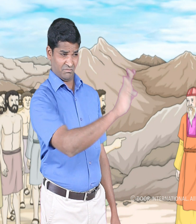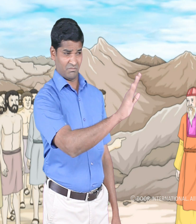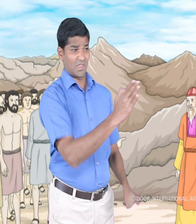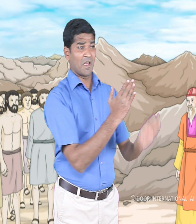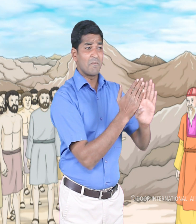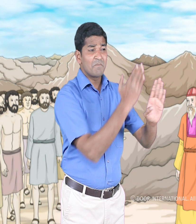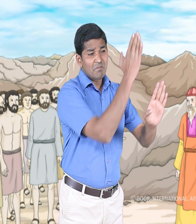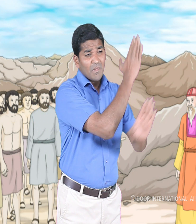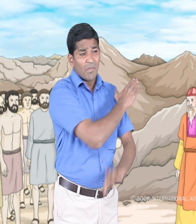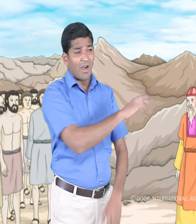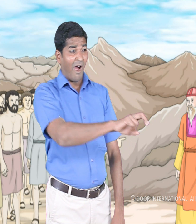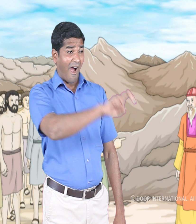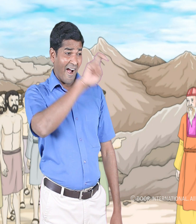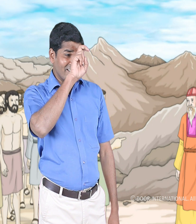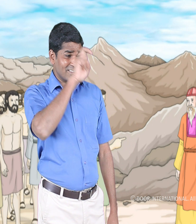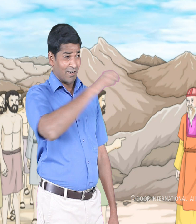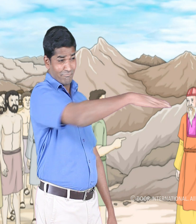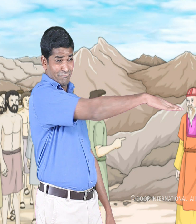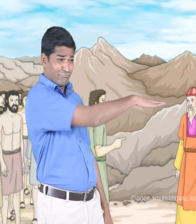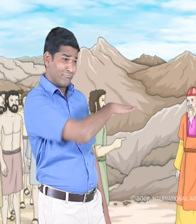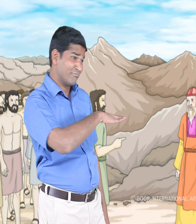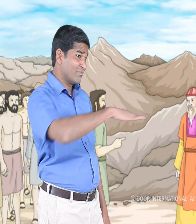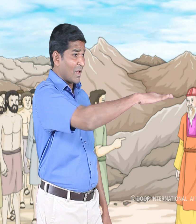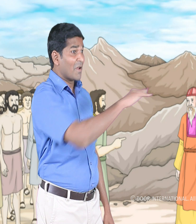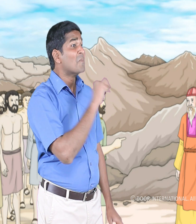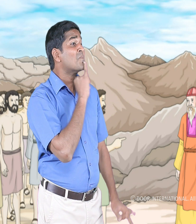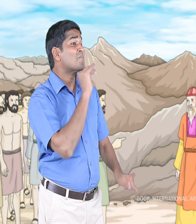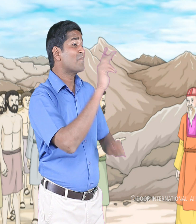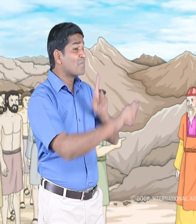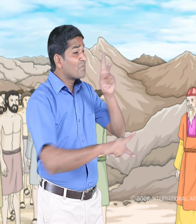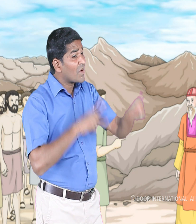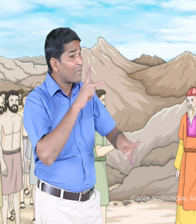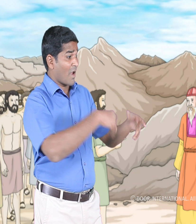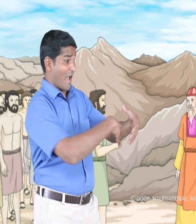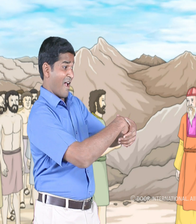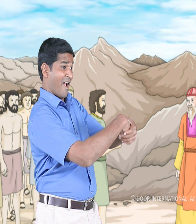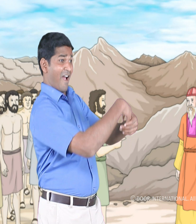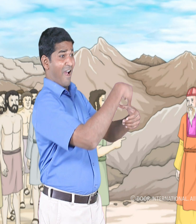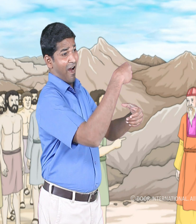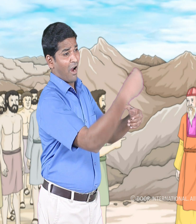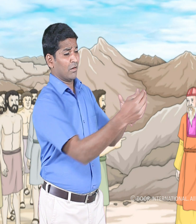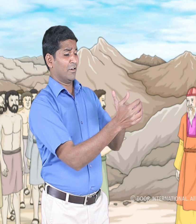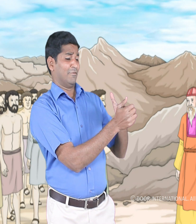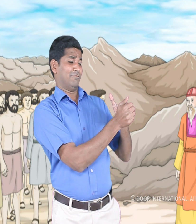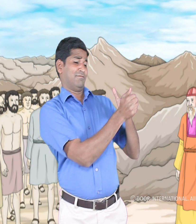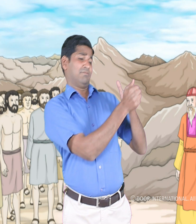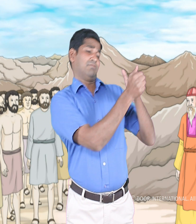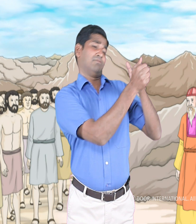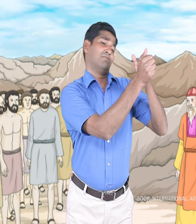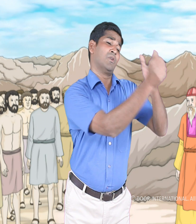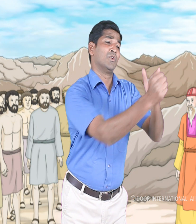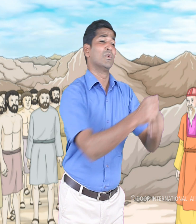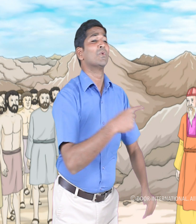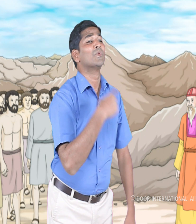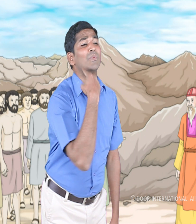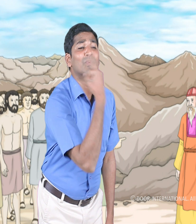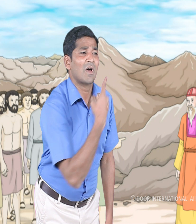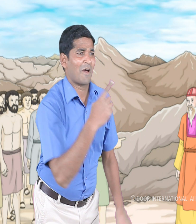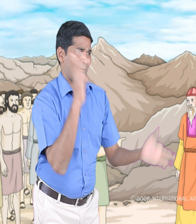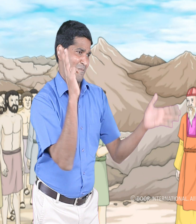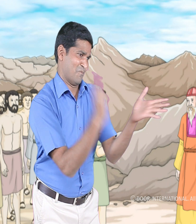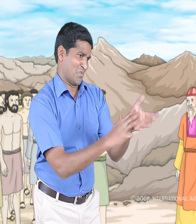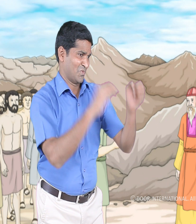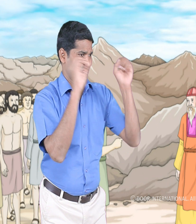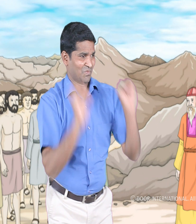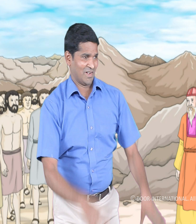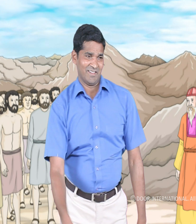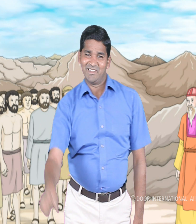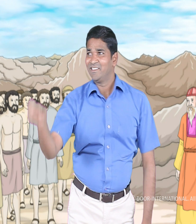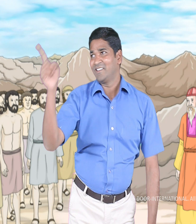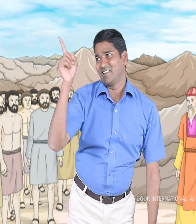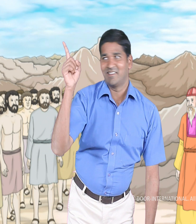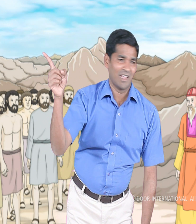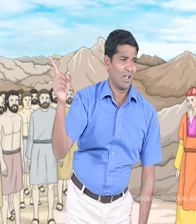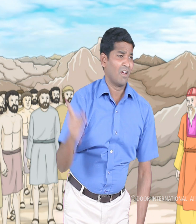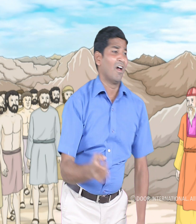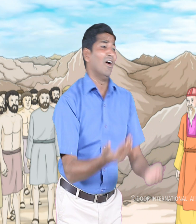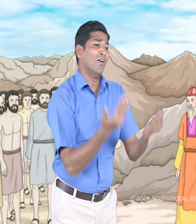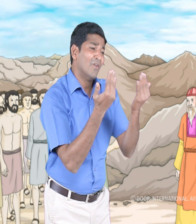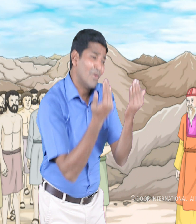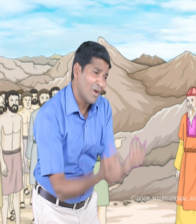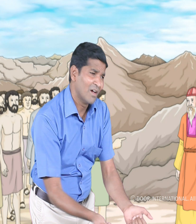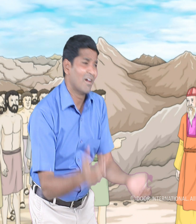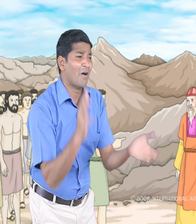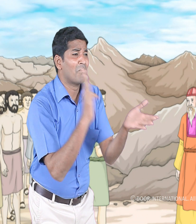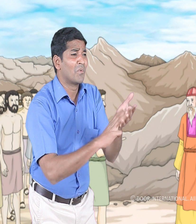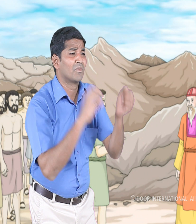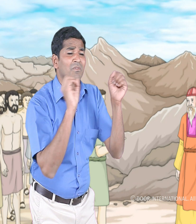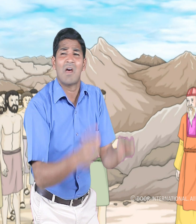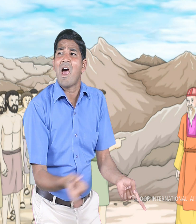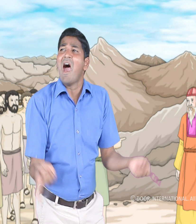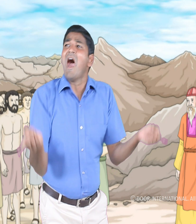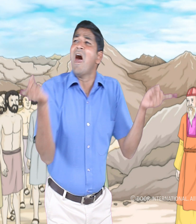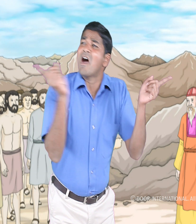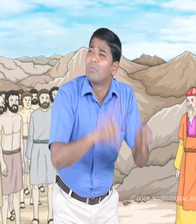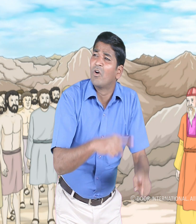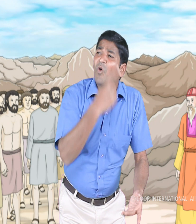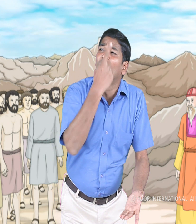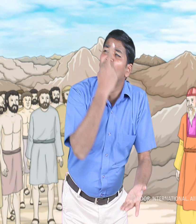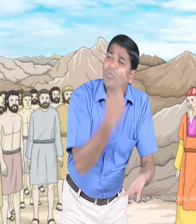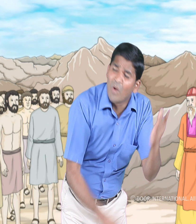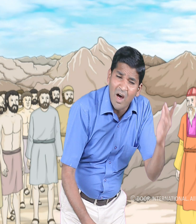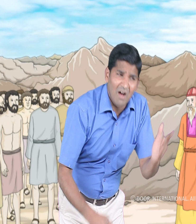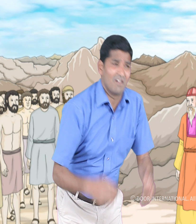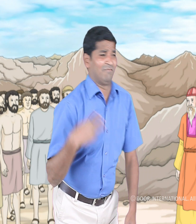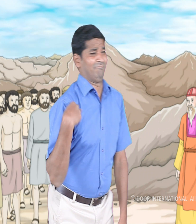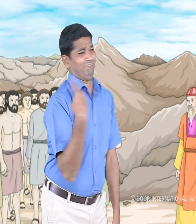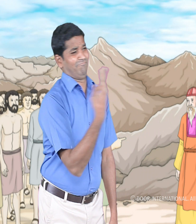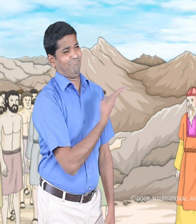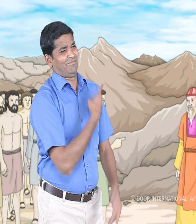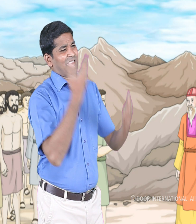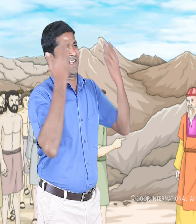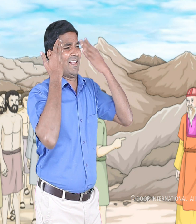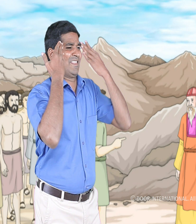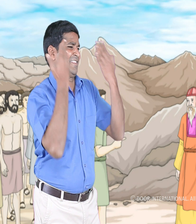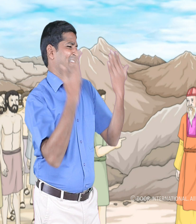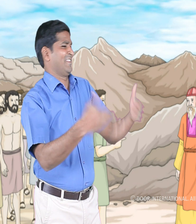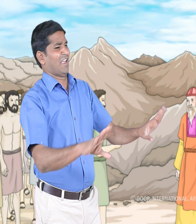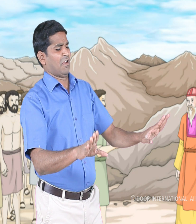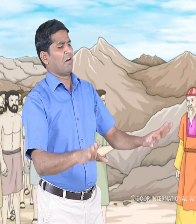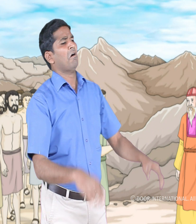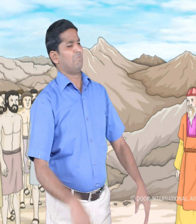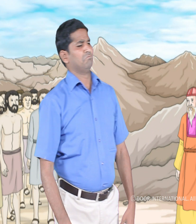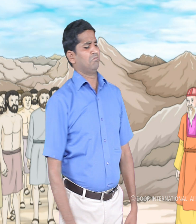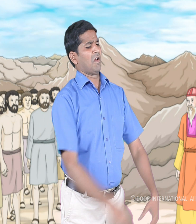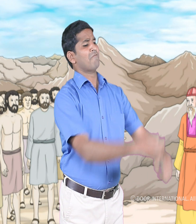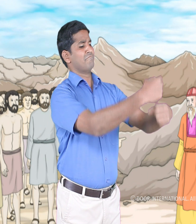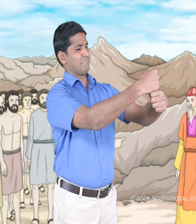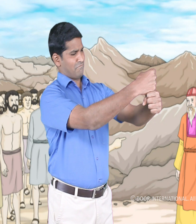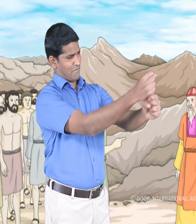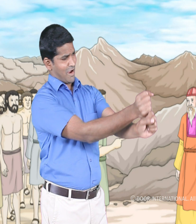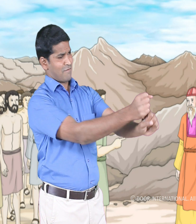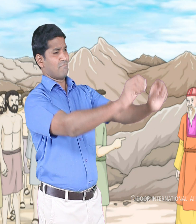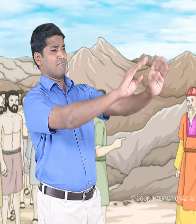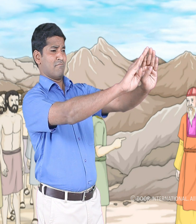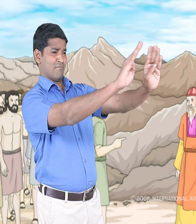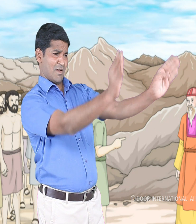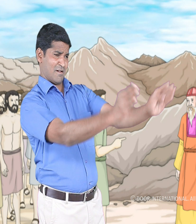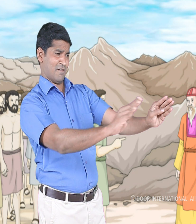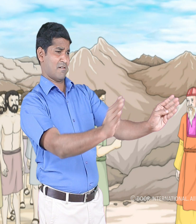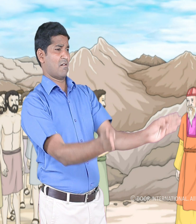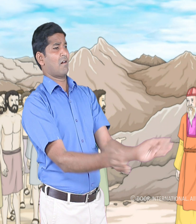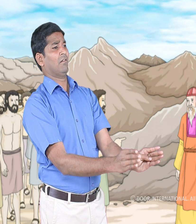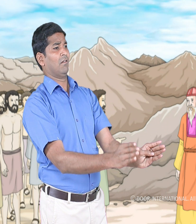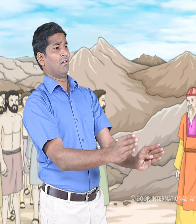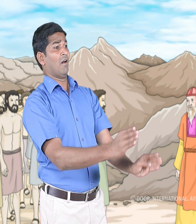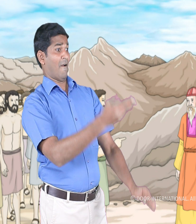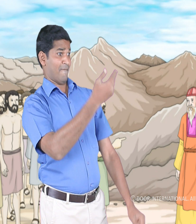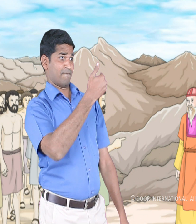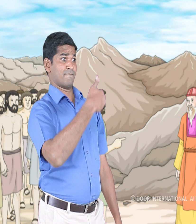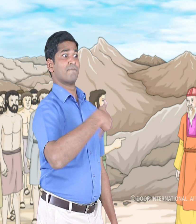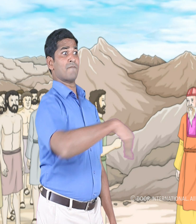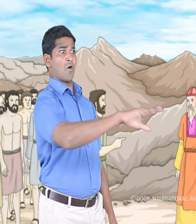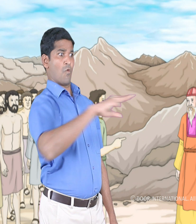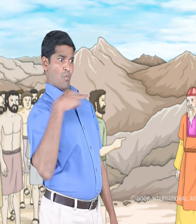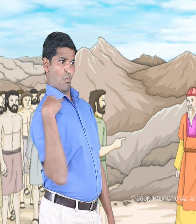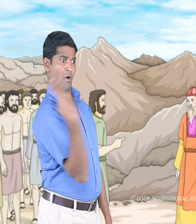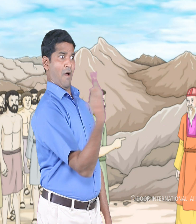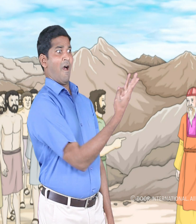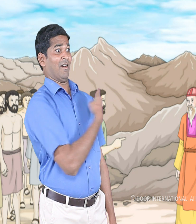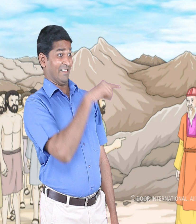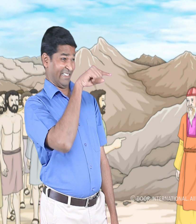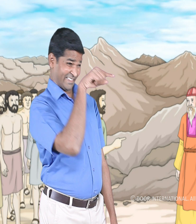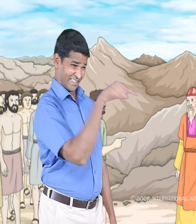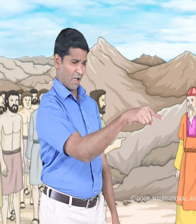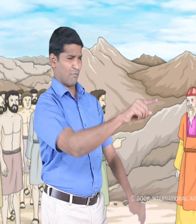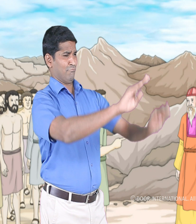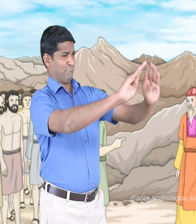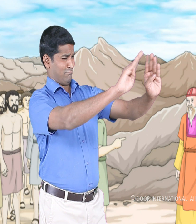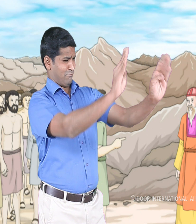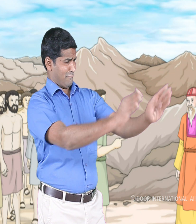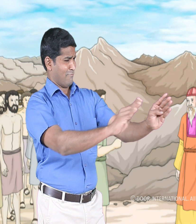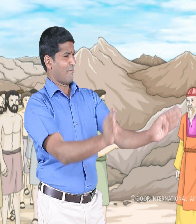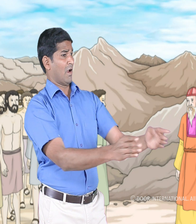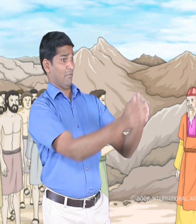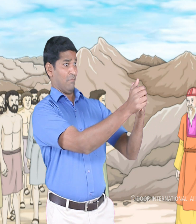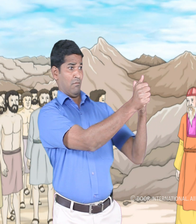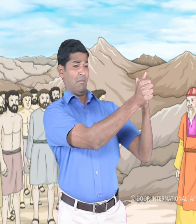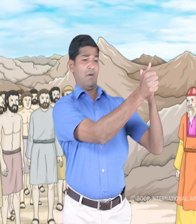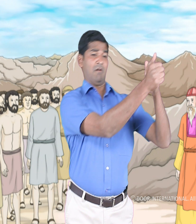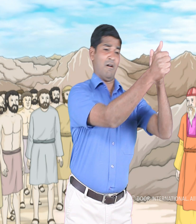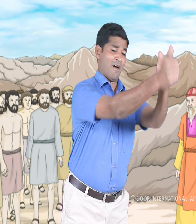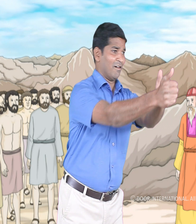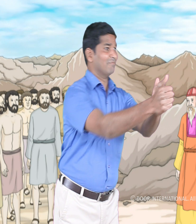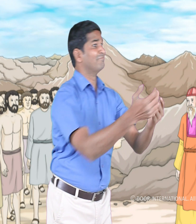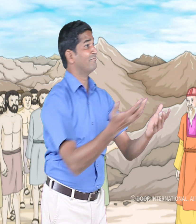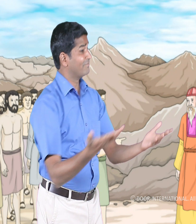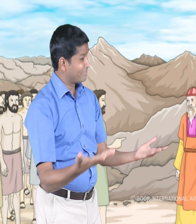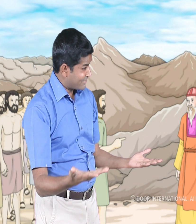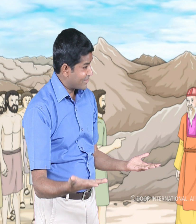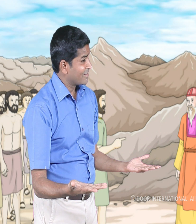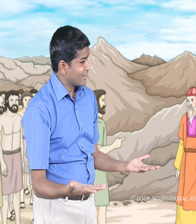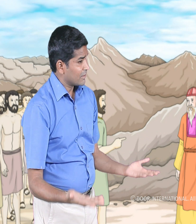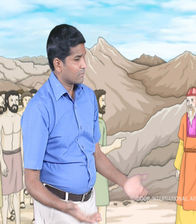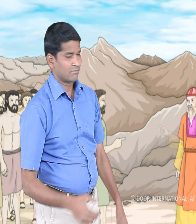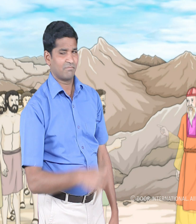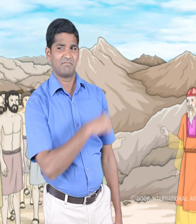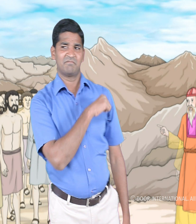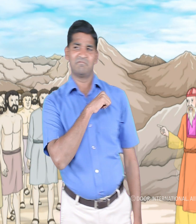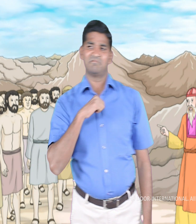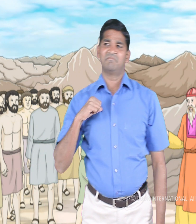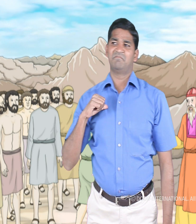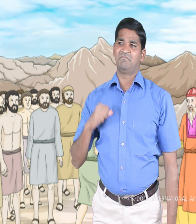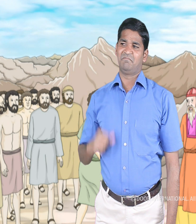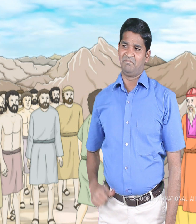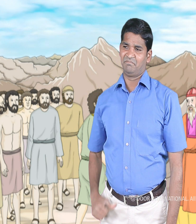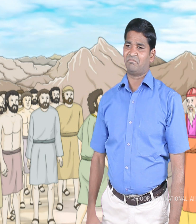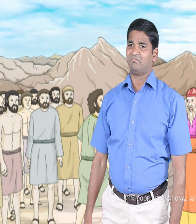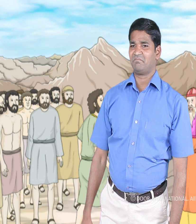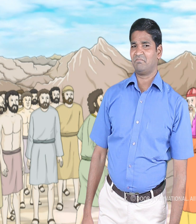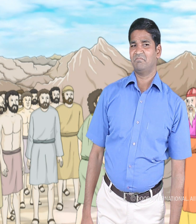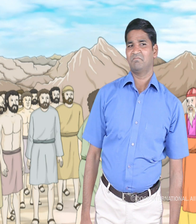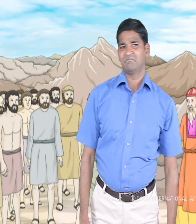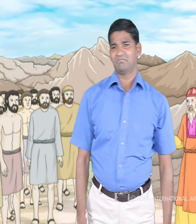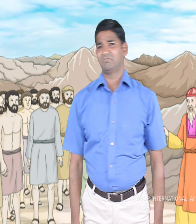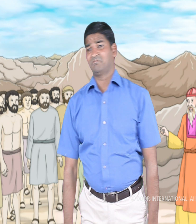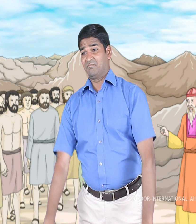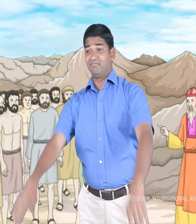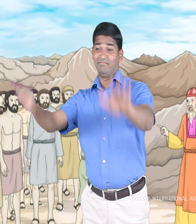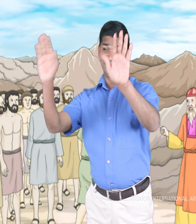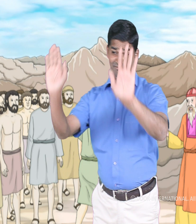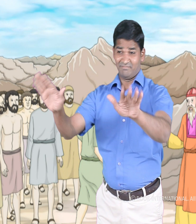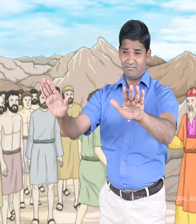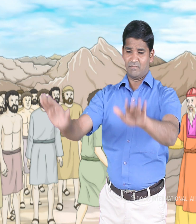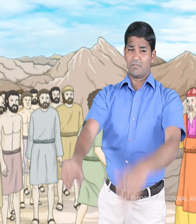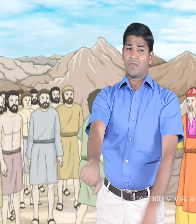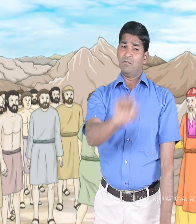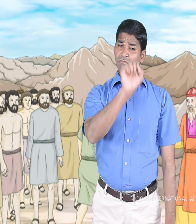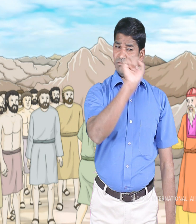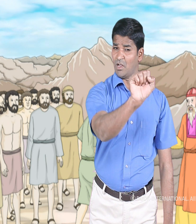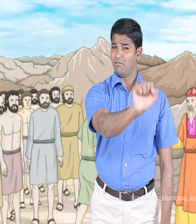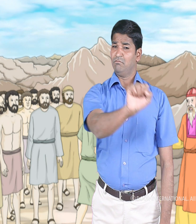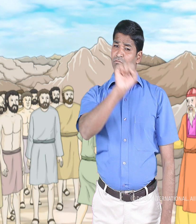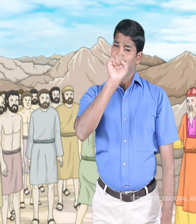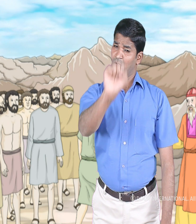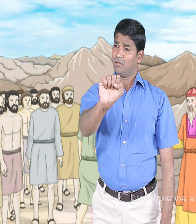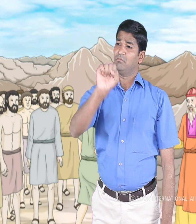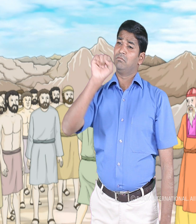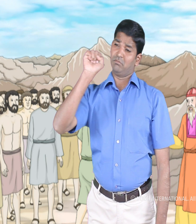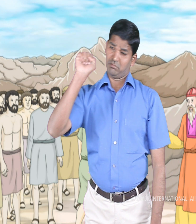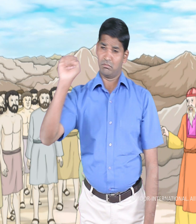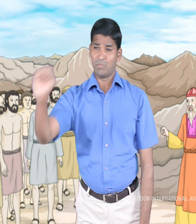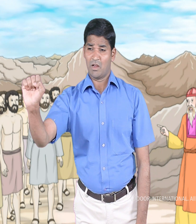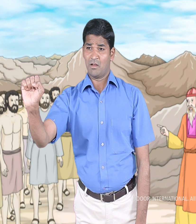As for this Moses who brought us up out of the land of Egypt, we do not know what has happened to him!”